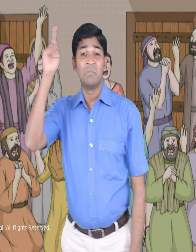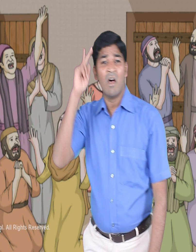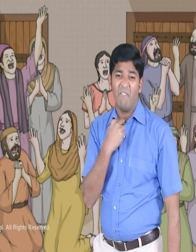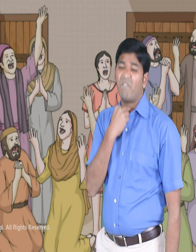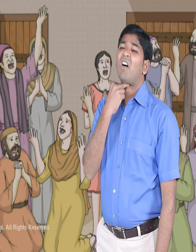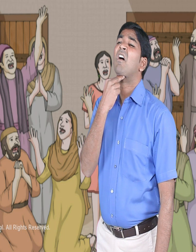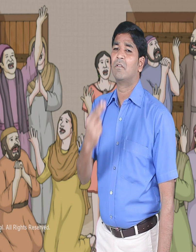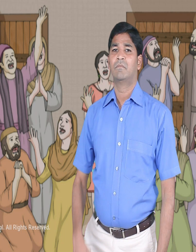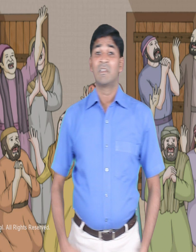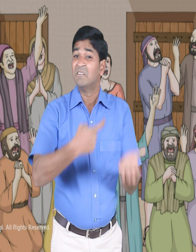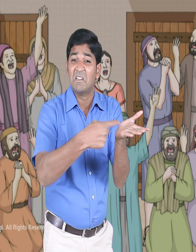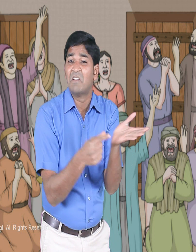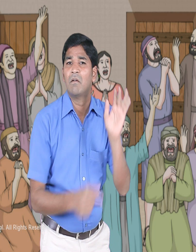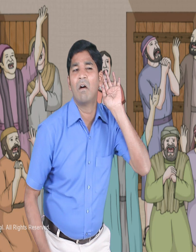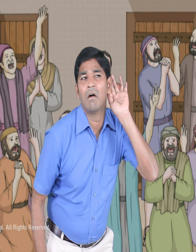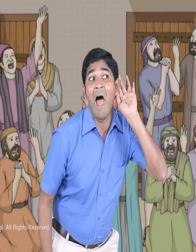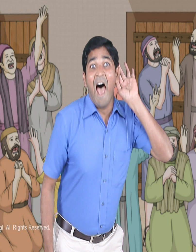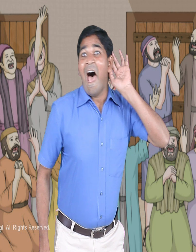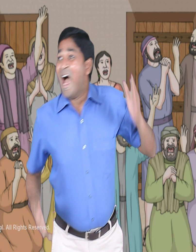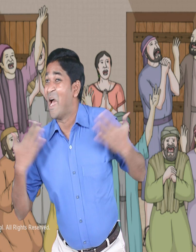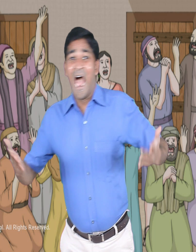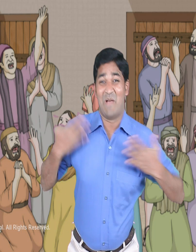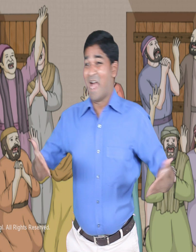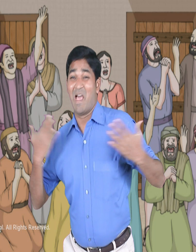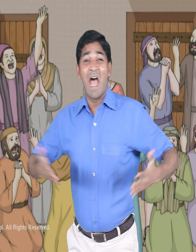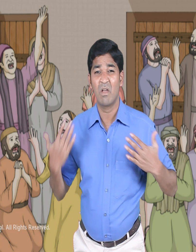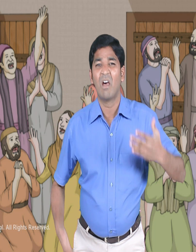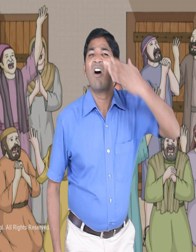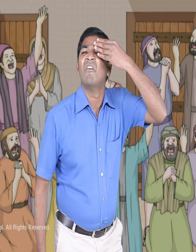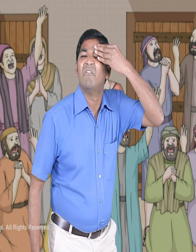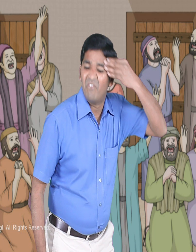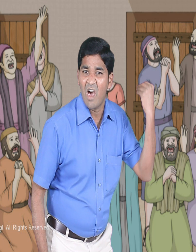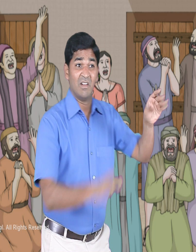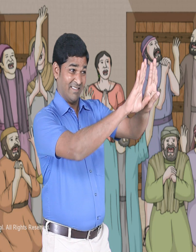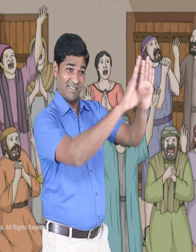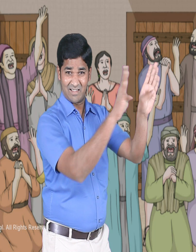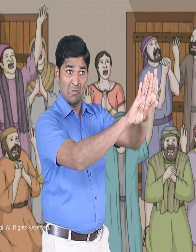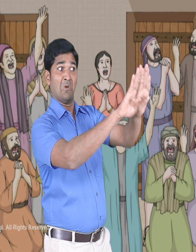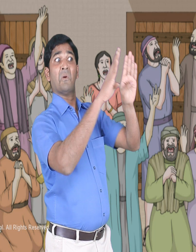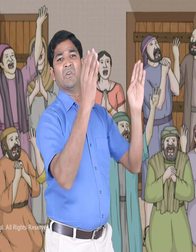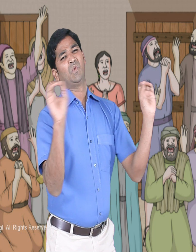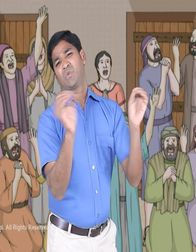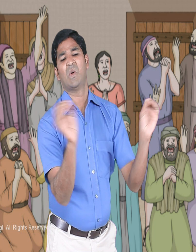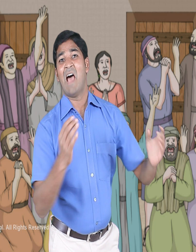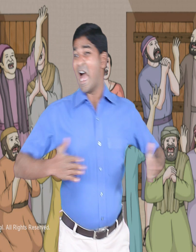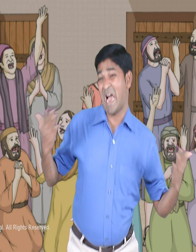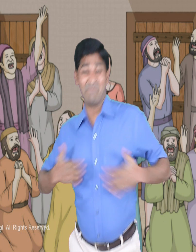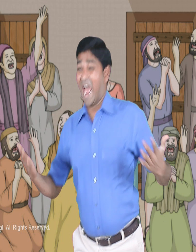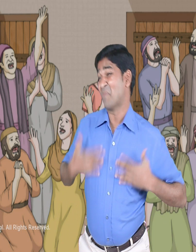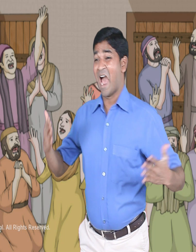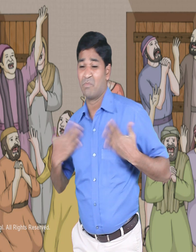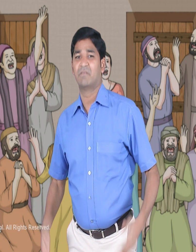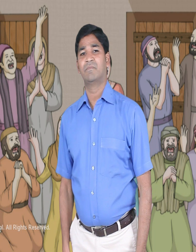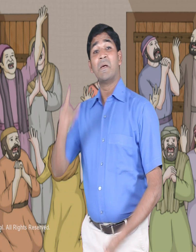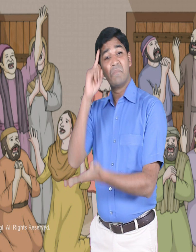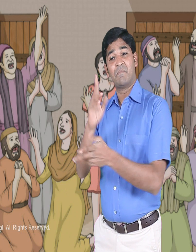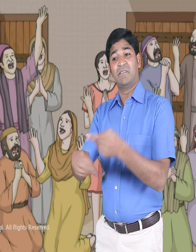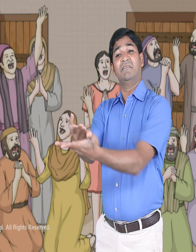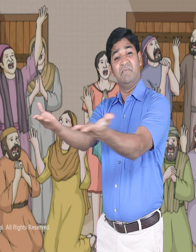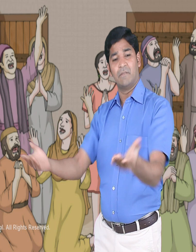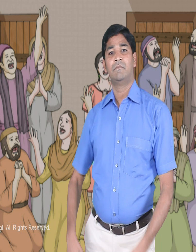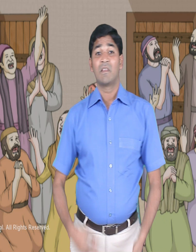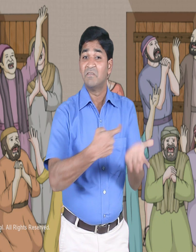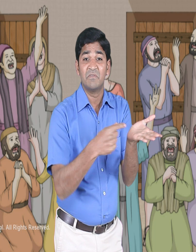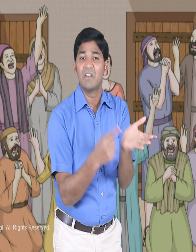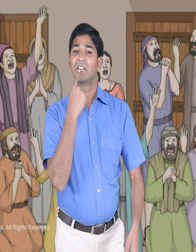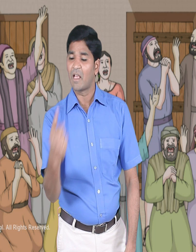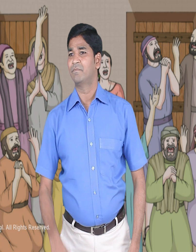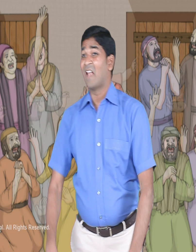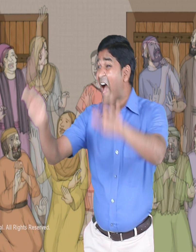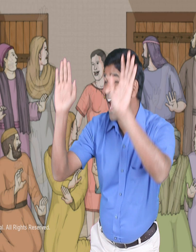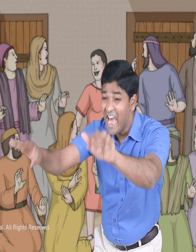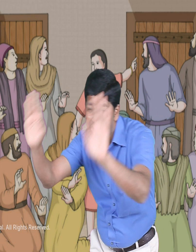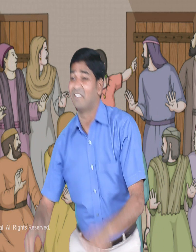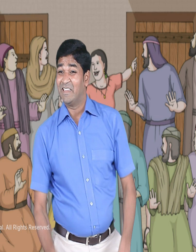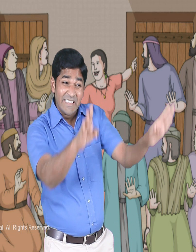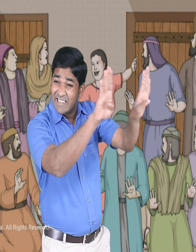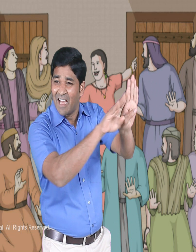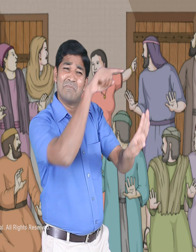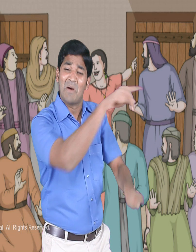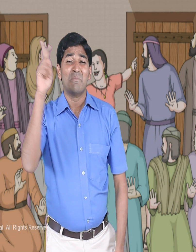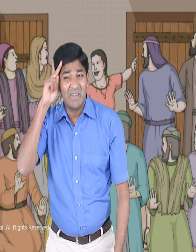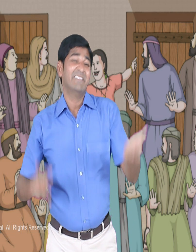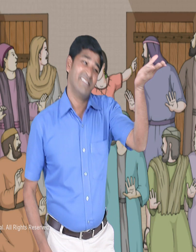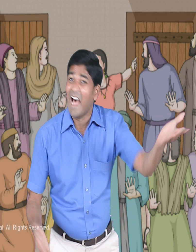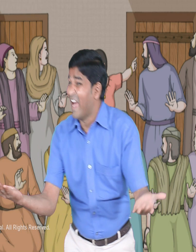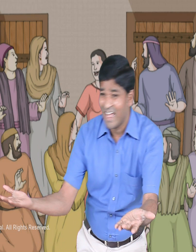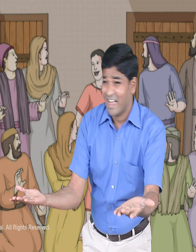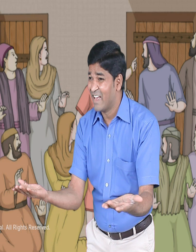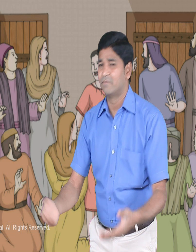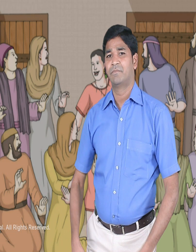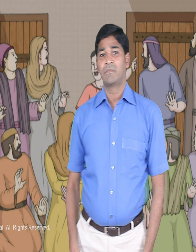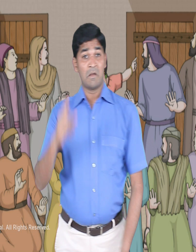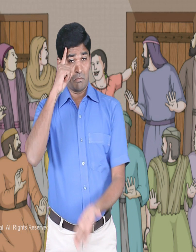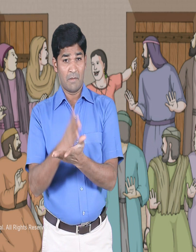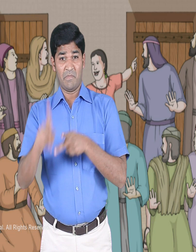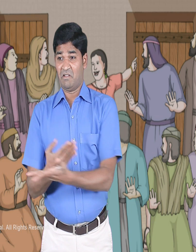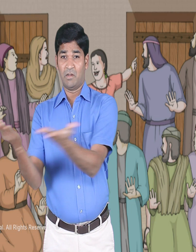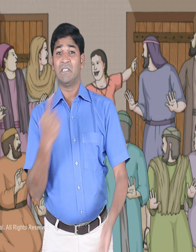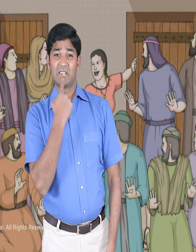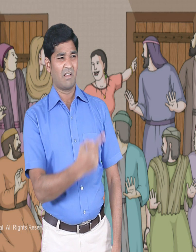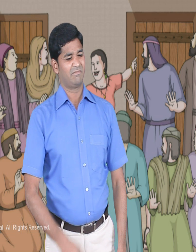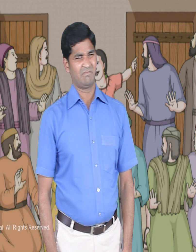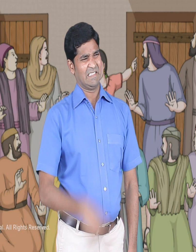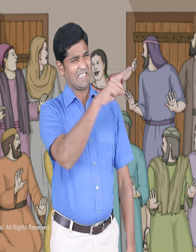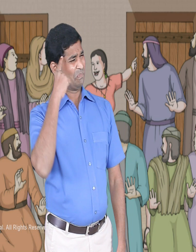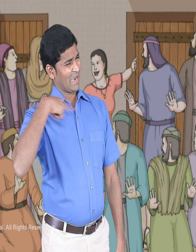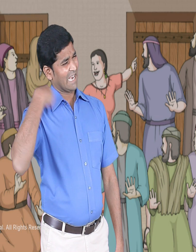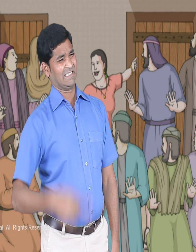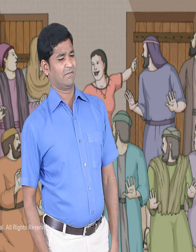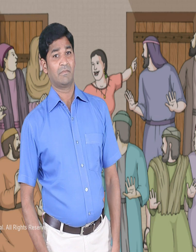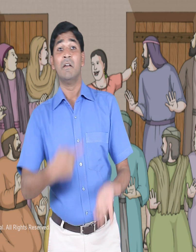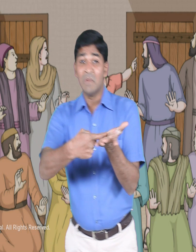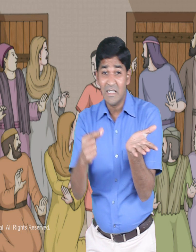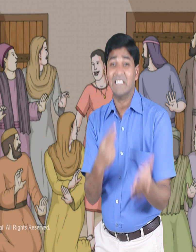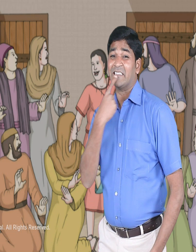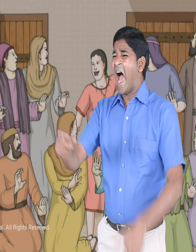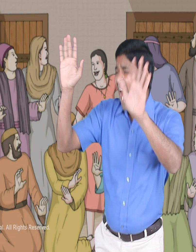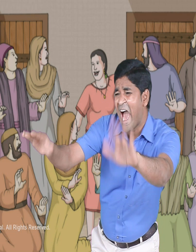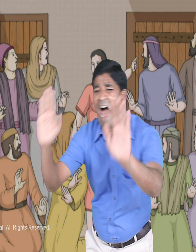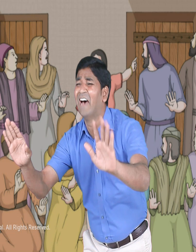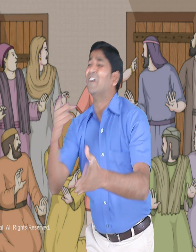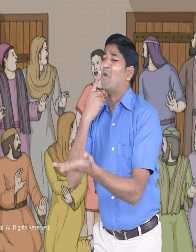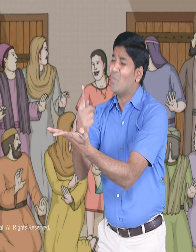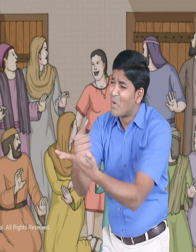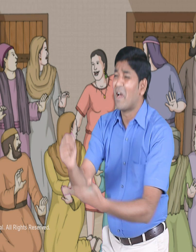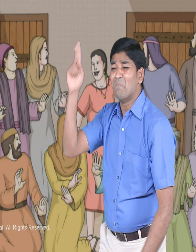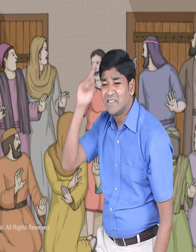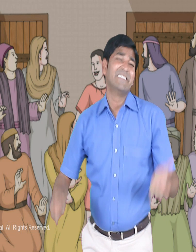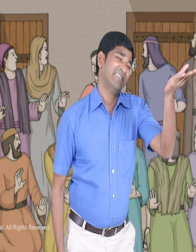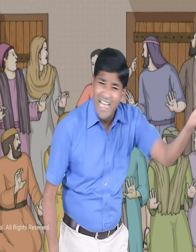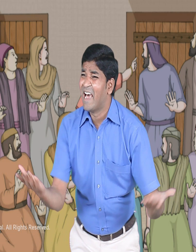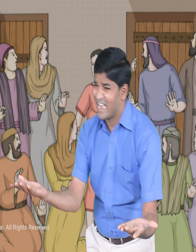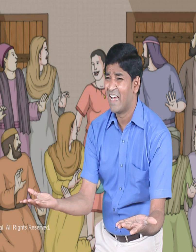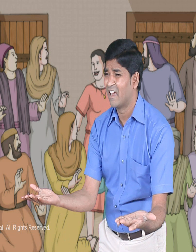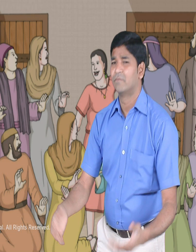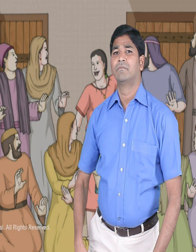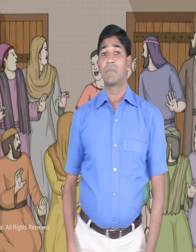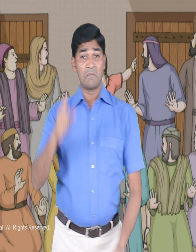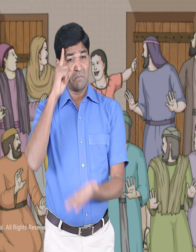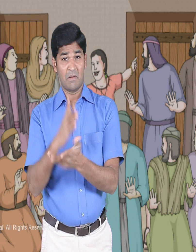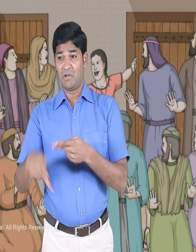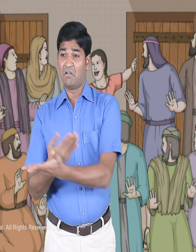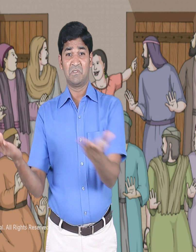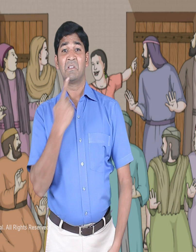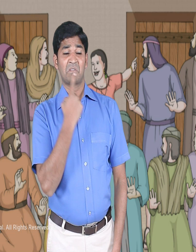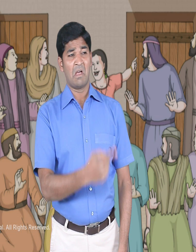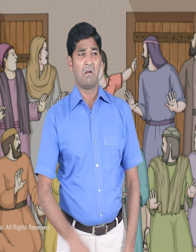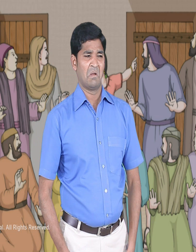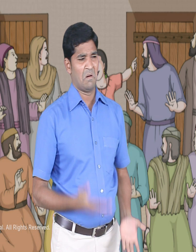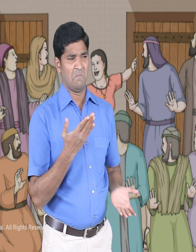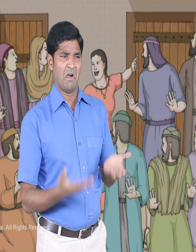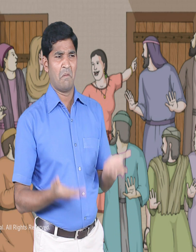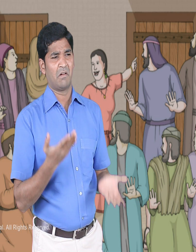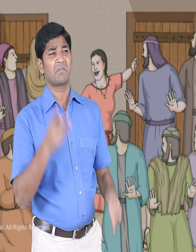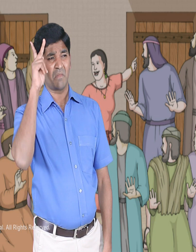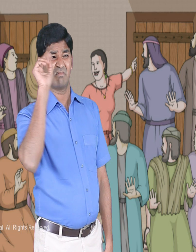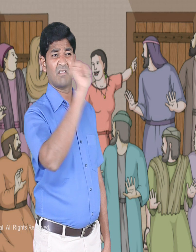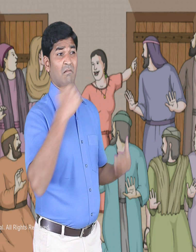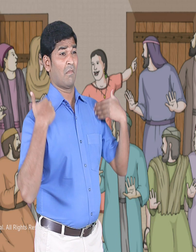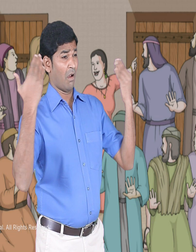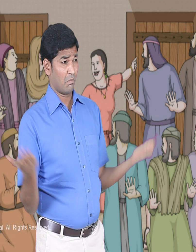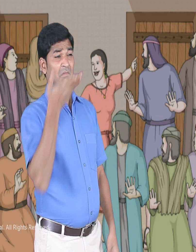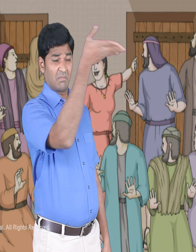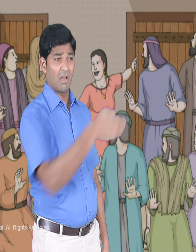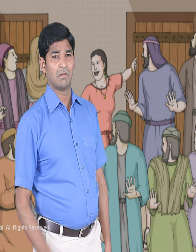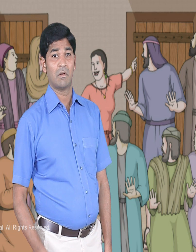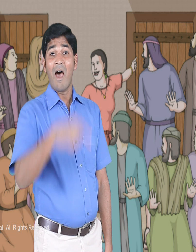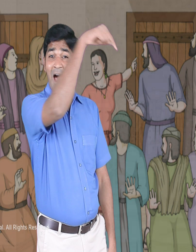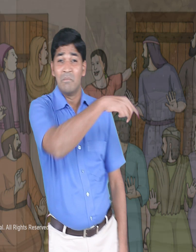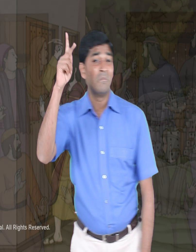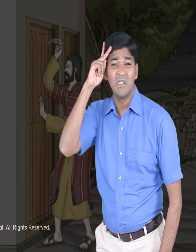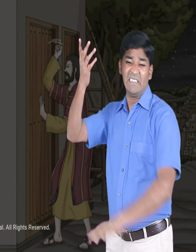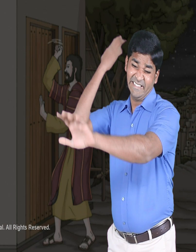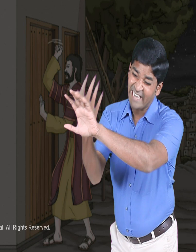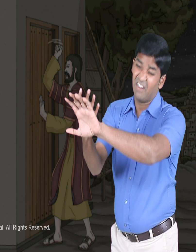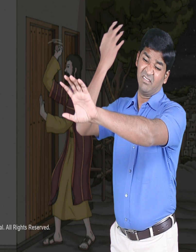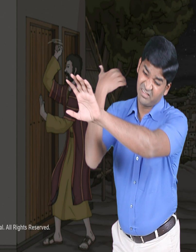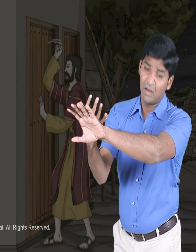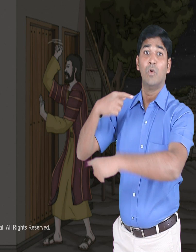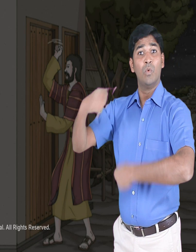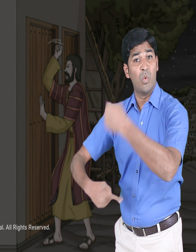When she recognized Peter’s voice, she was so overjoyed that she forgot to open the gate, but ran inside and announced, “Peter is standing at the gate!” “You are out of your mind,” they told her. But when she kept insisting it was so, they said, “It must be his angel.”